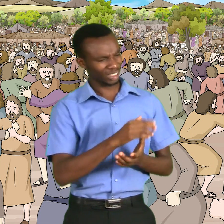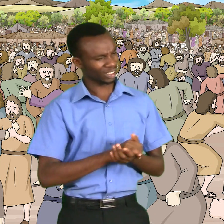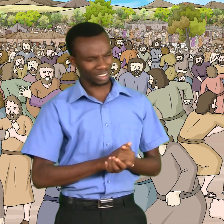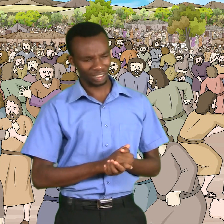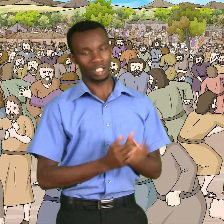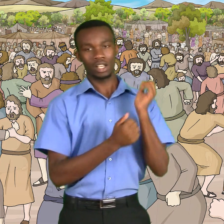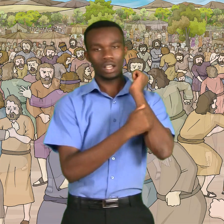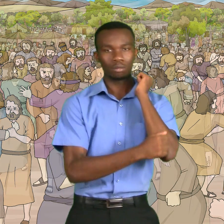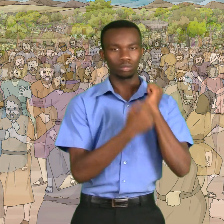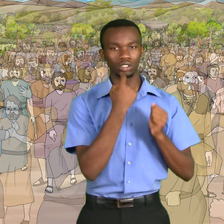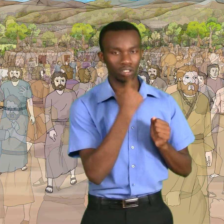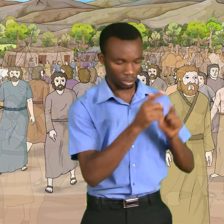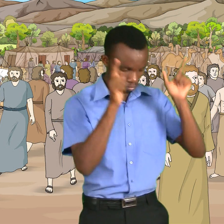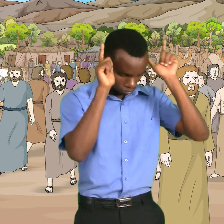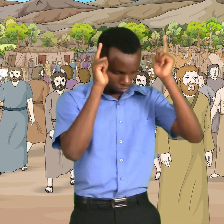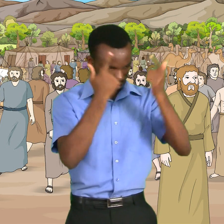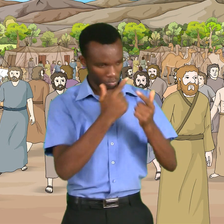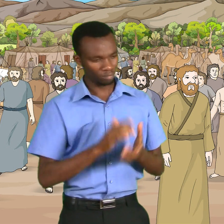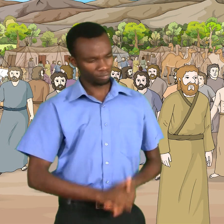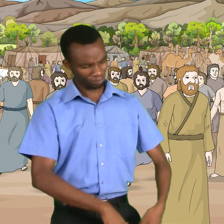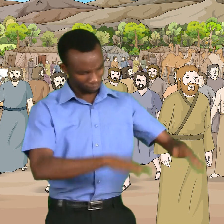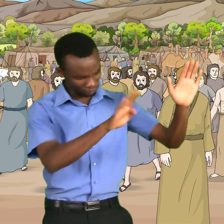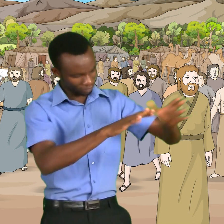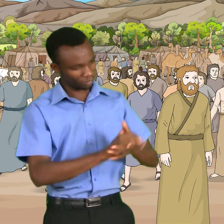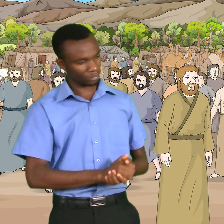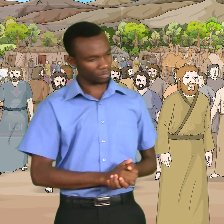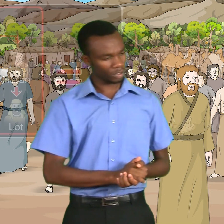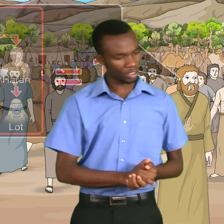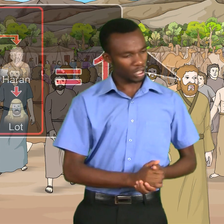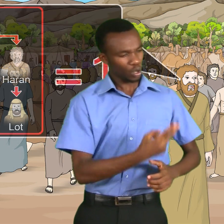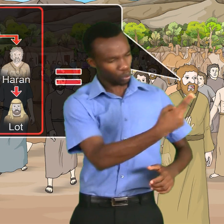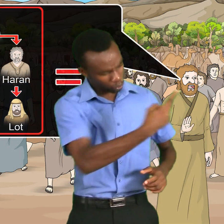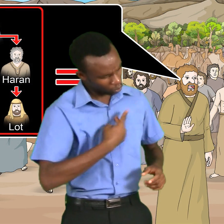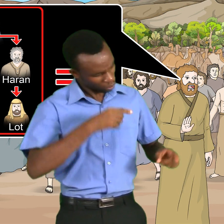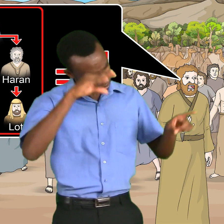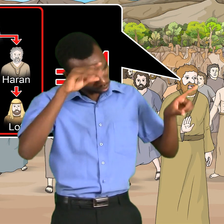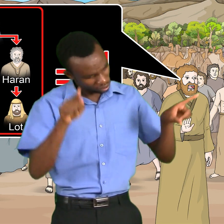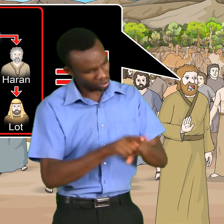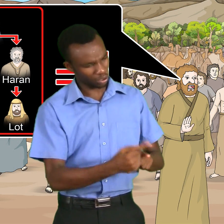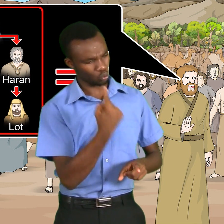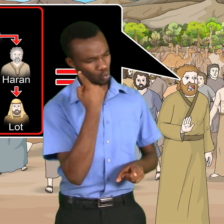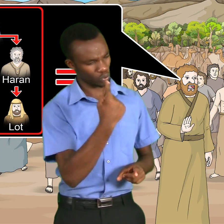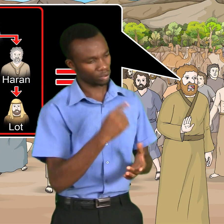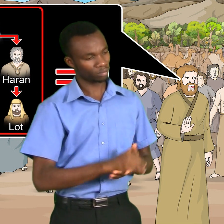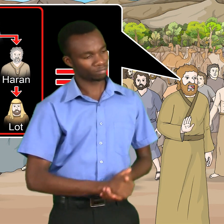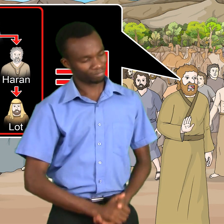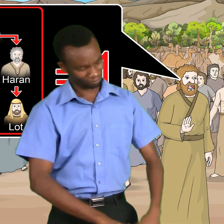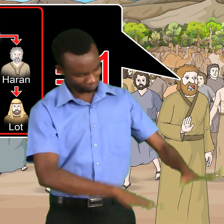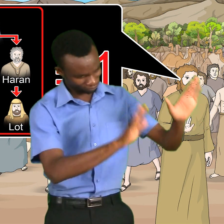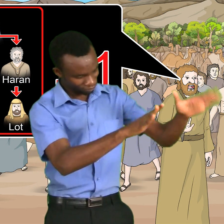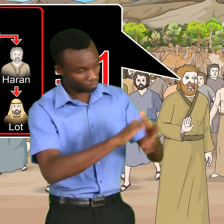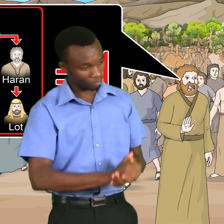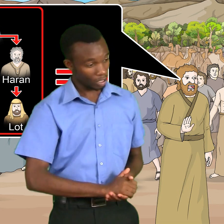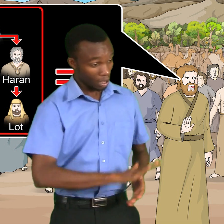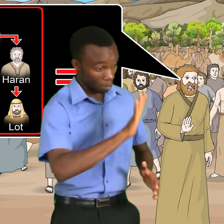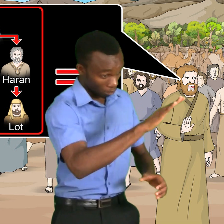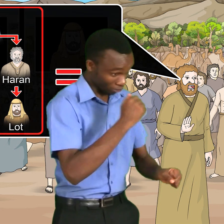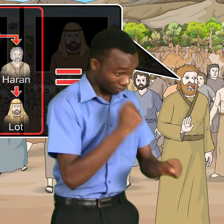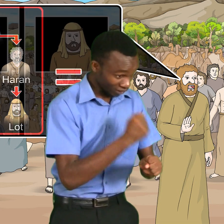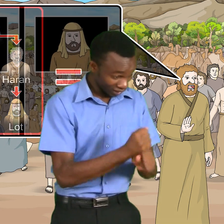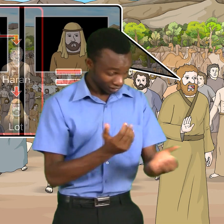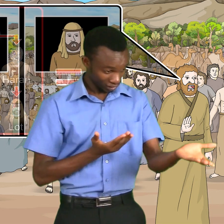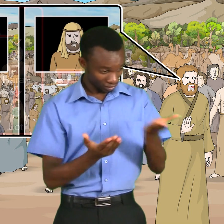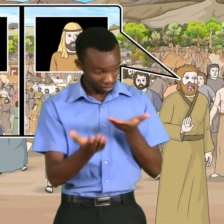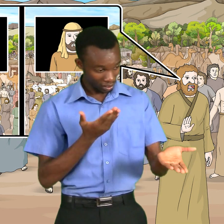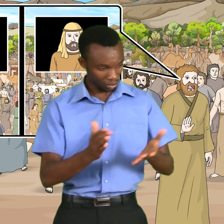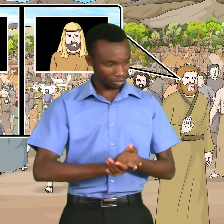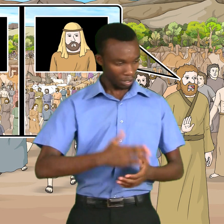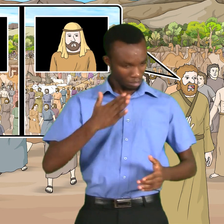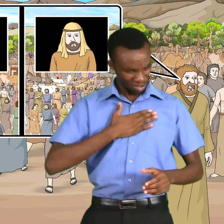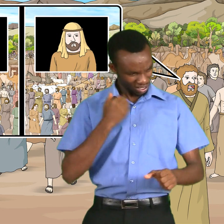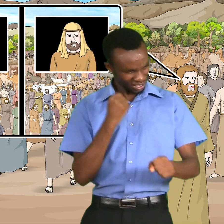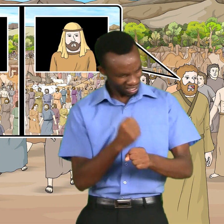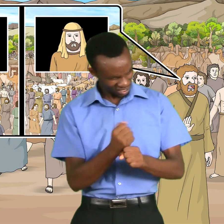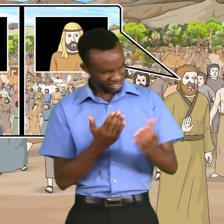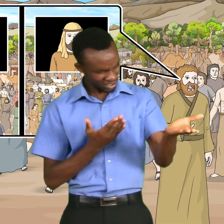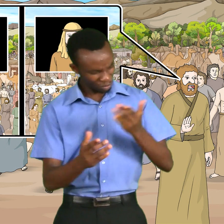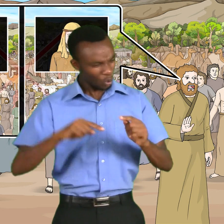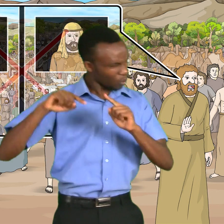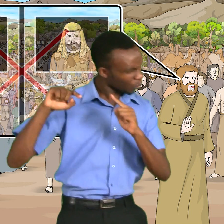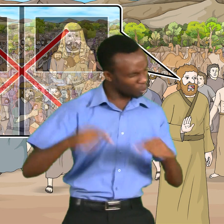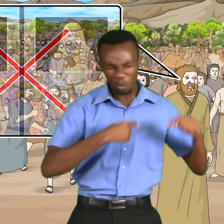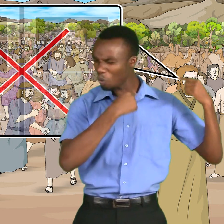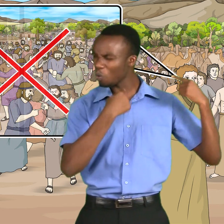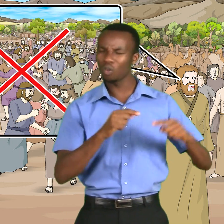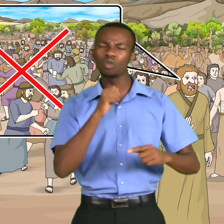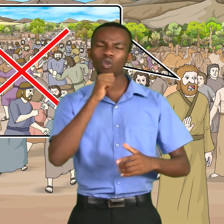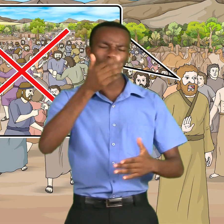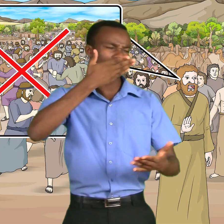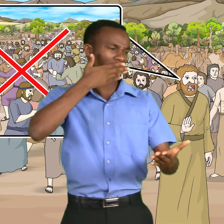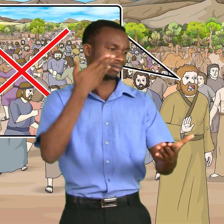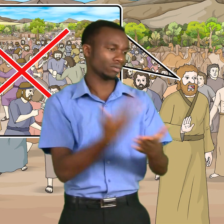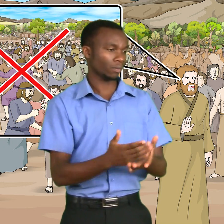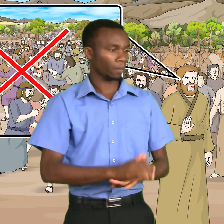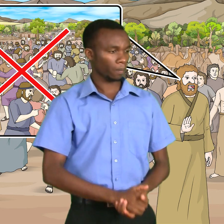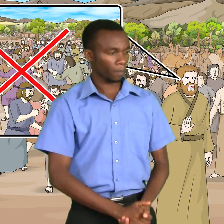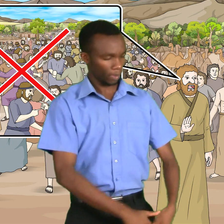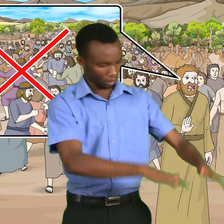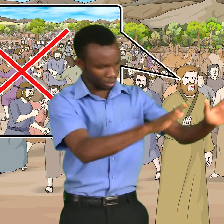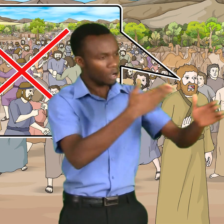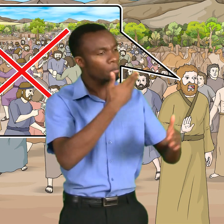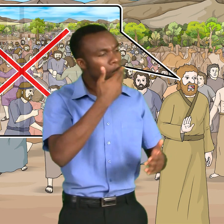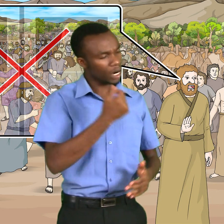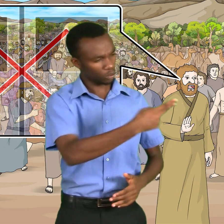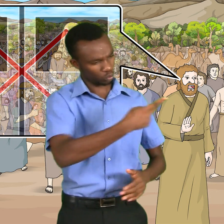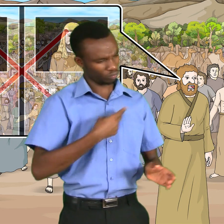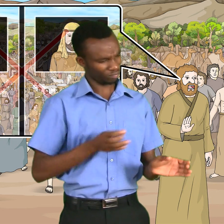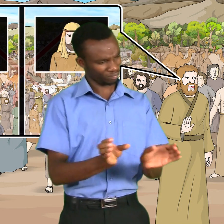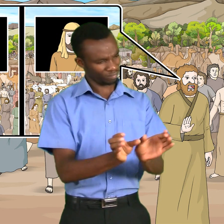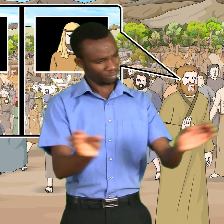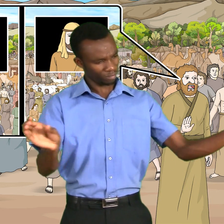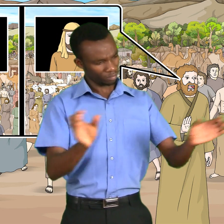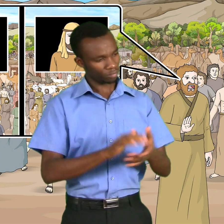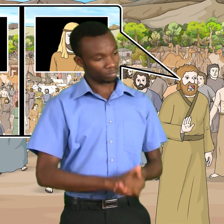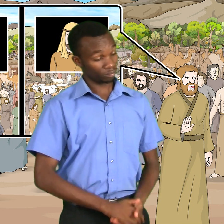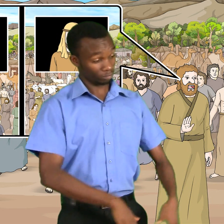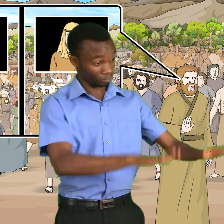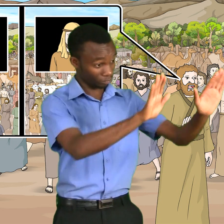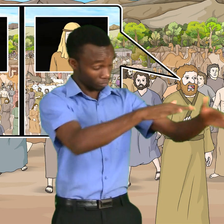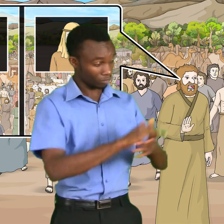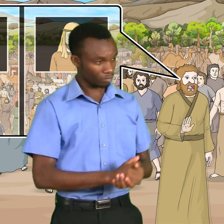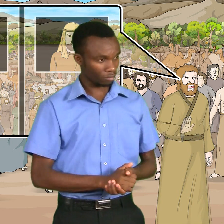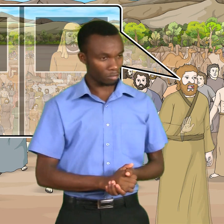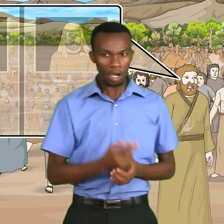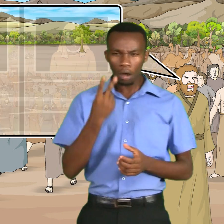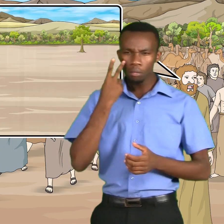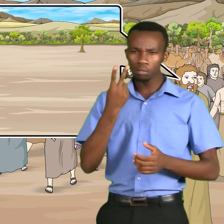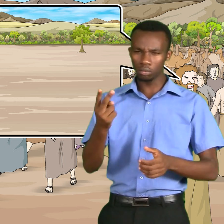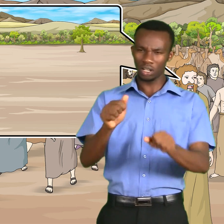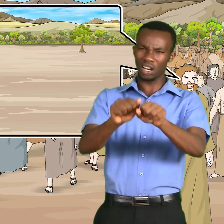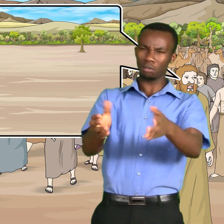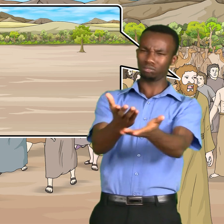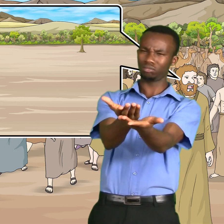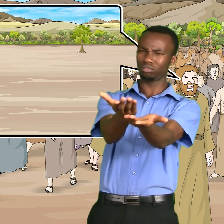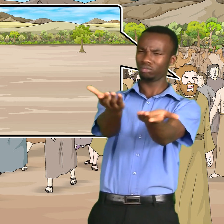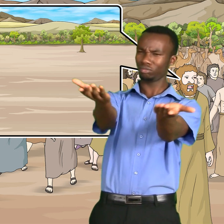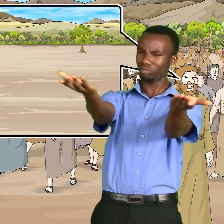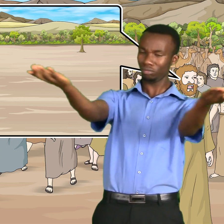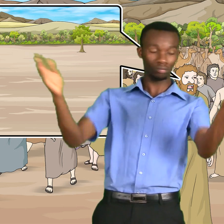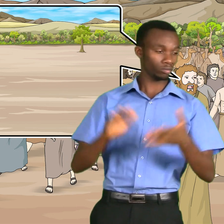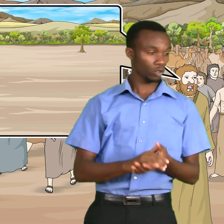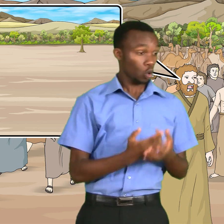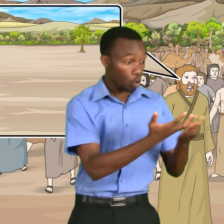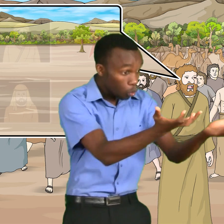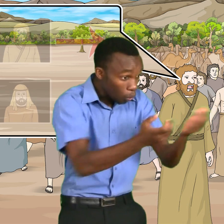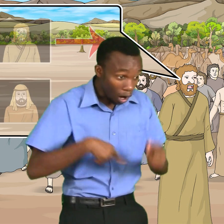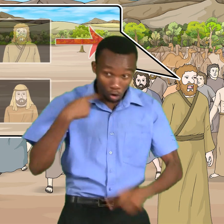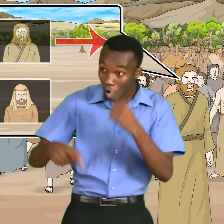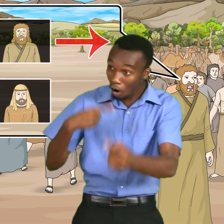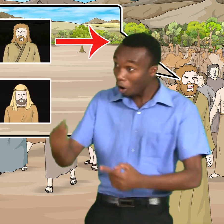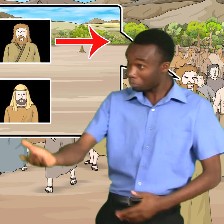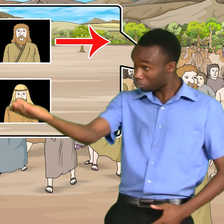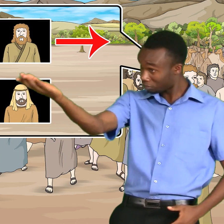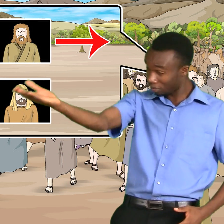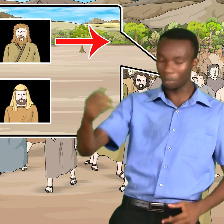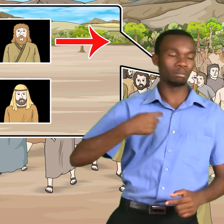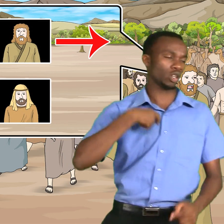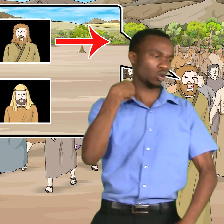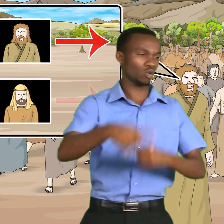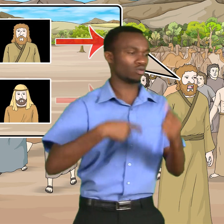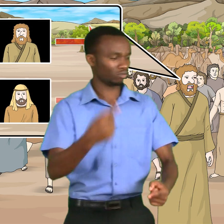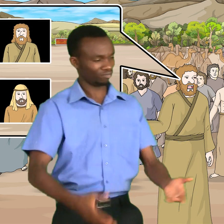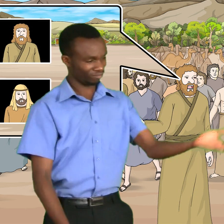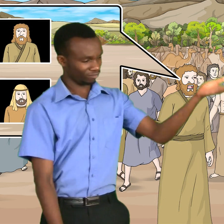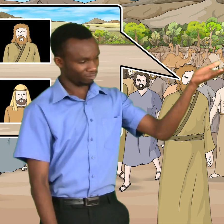So Abram said to Lot, “Please let there be no contention between you and me, or between your herdsmen and my herdsmen. After all, we are brothers. Is not the whole land before you? Now separate yourself from me.